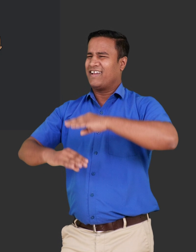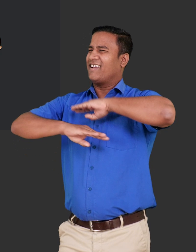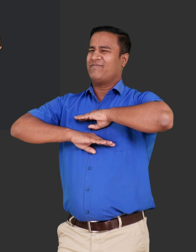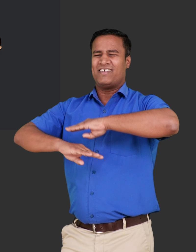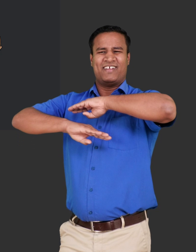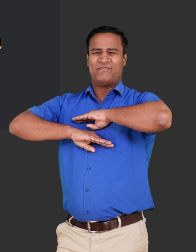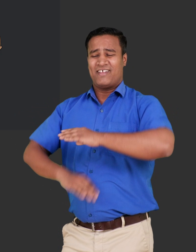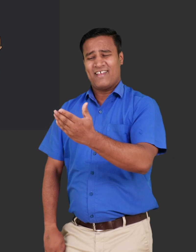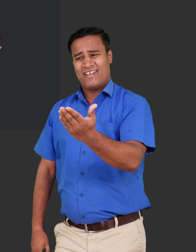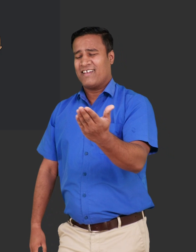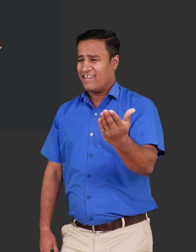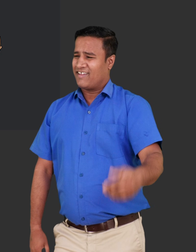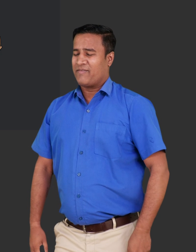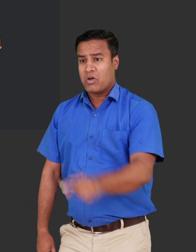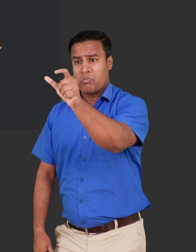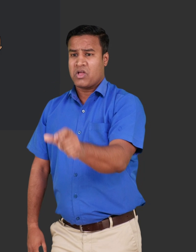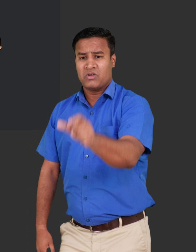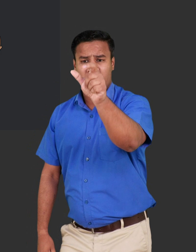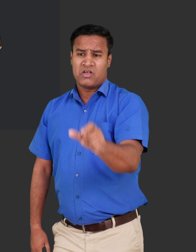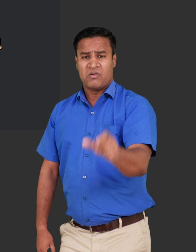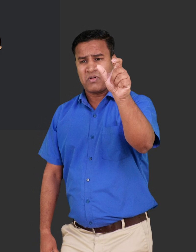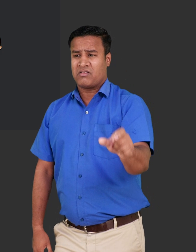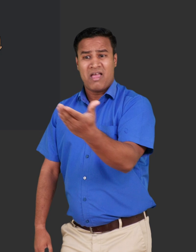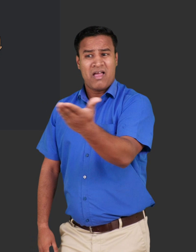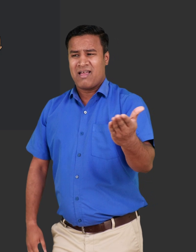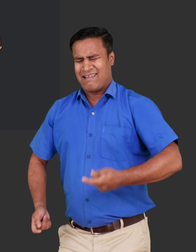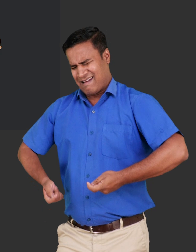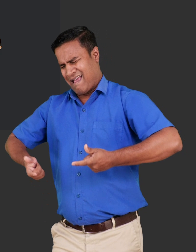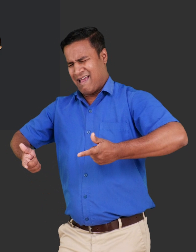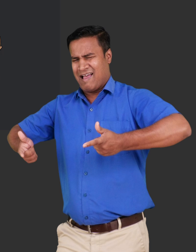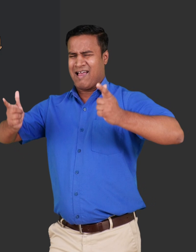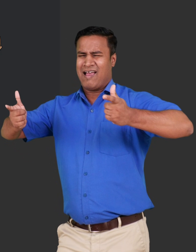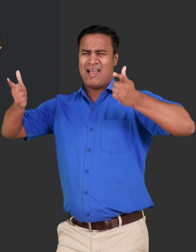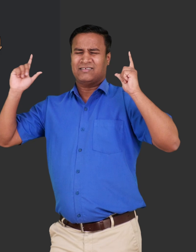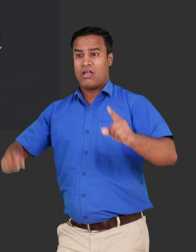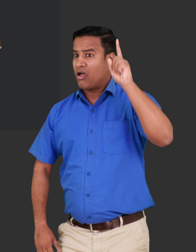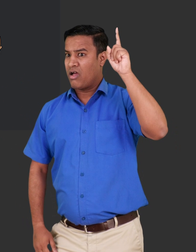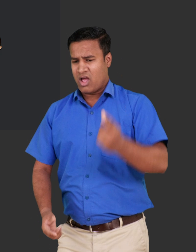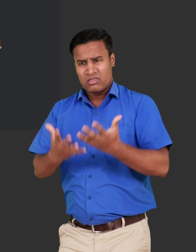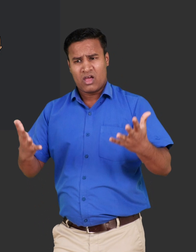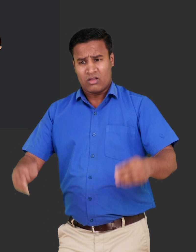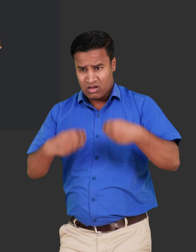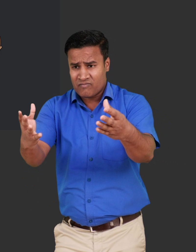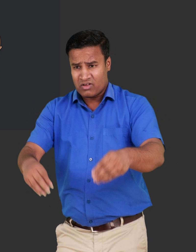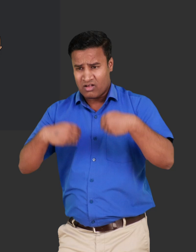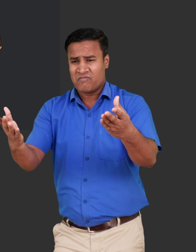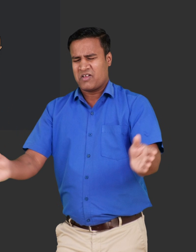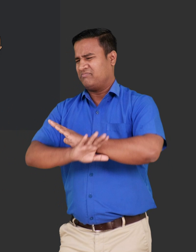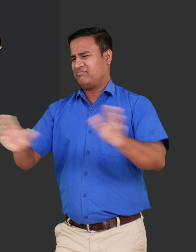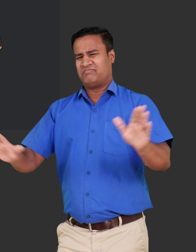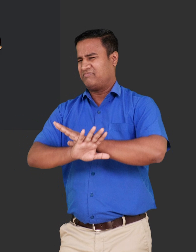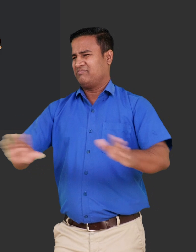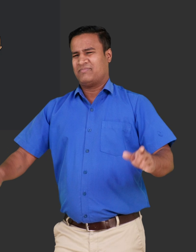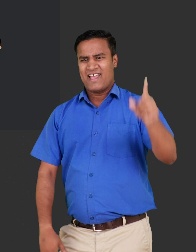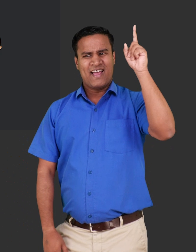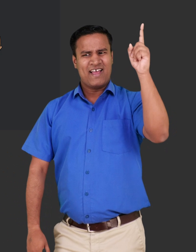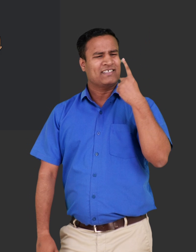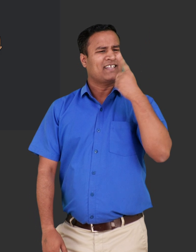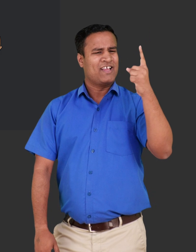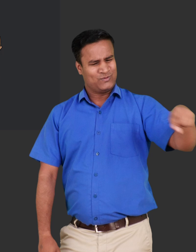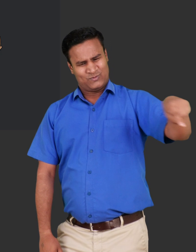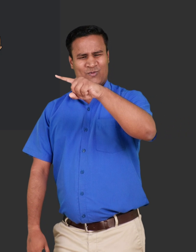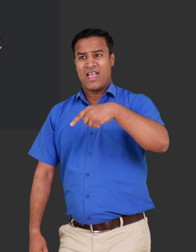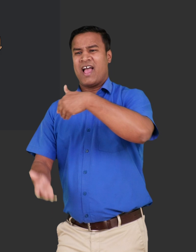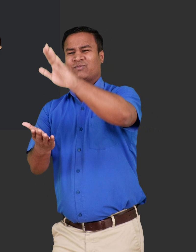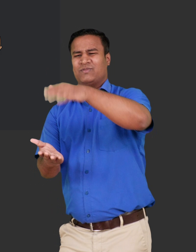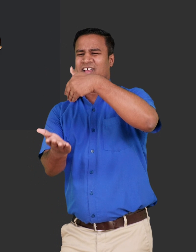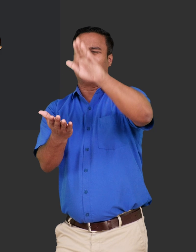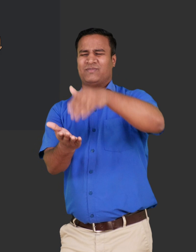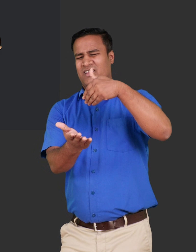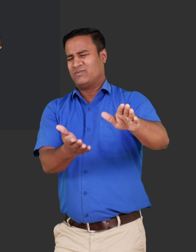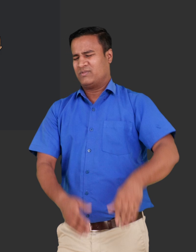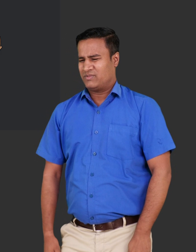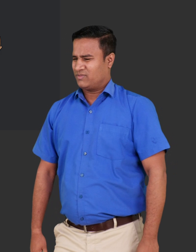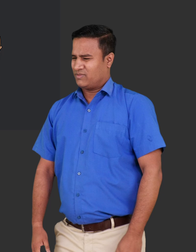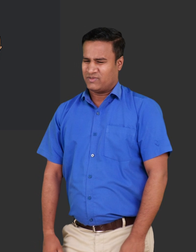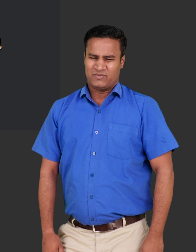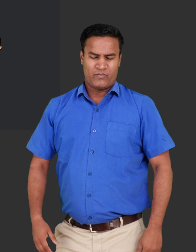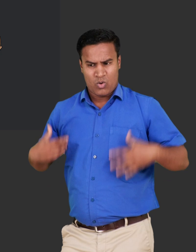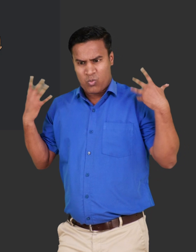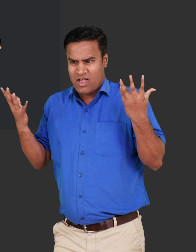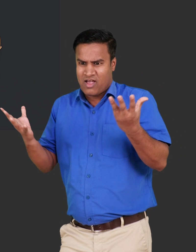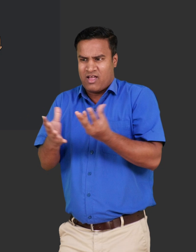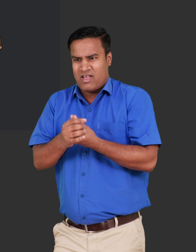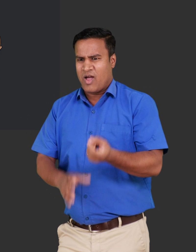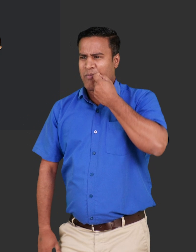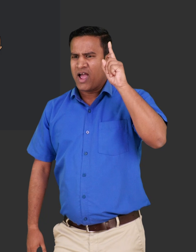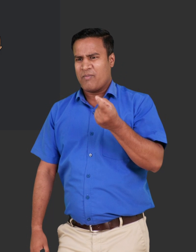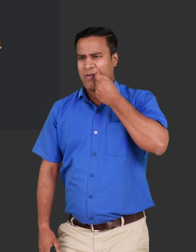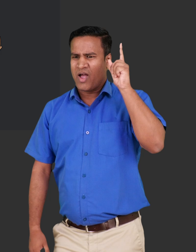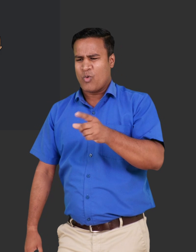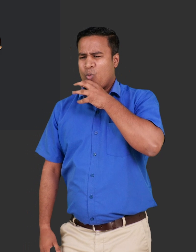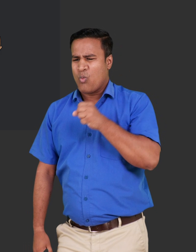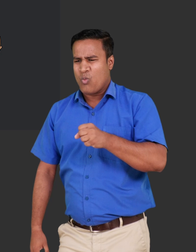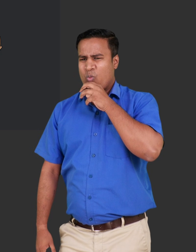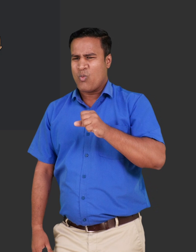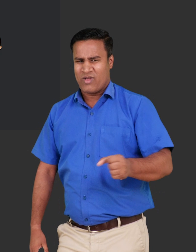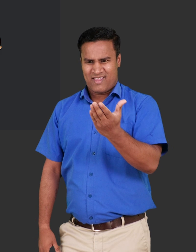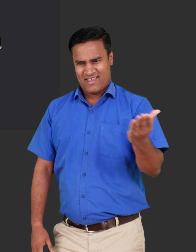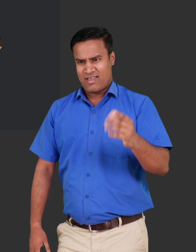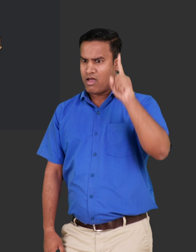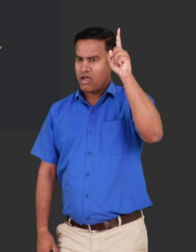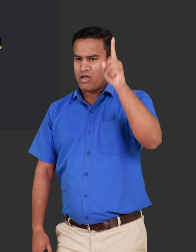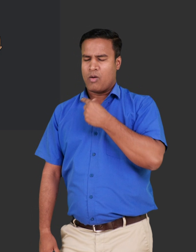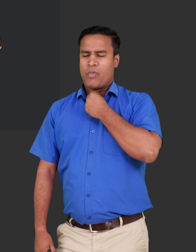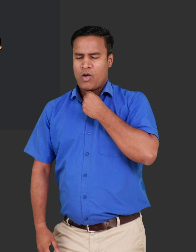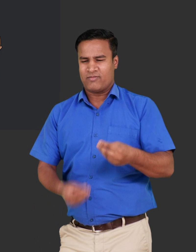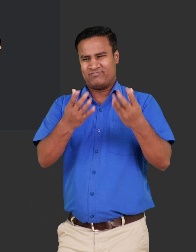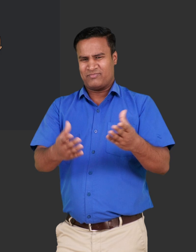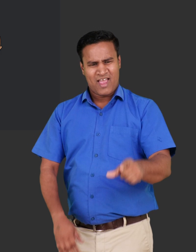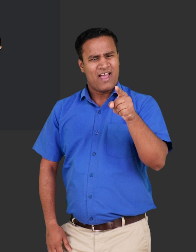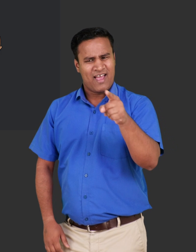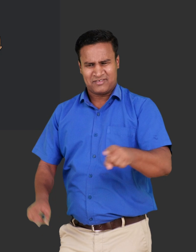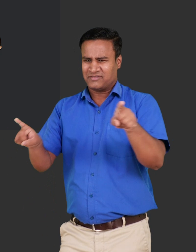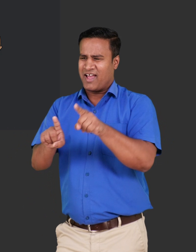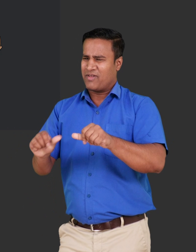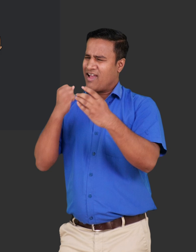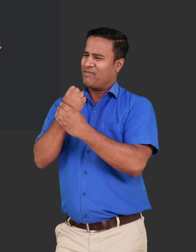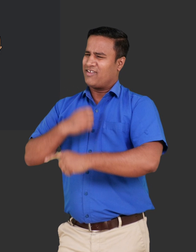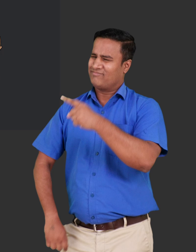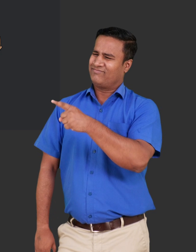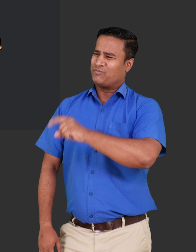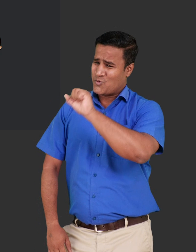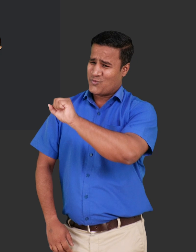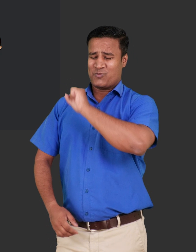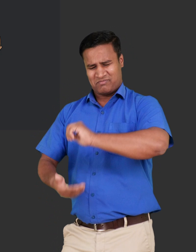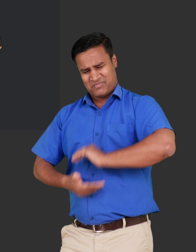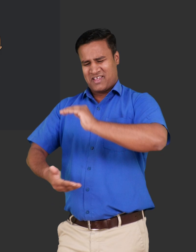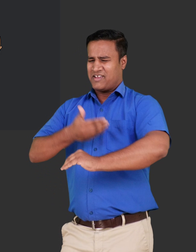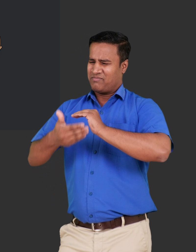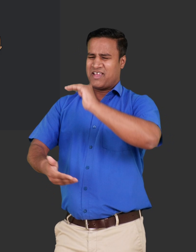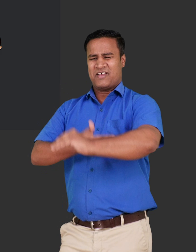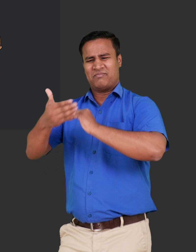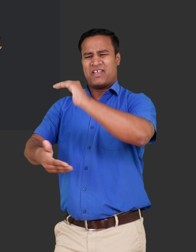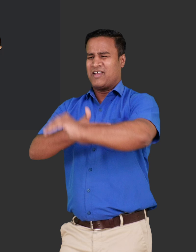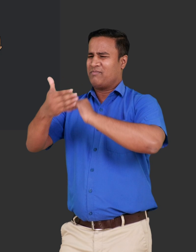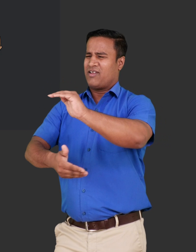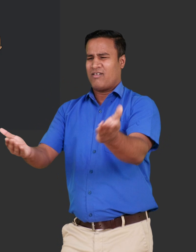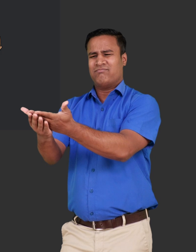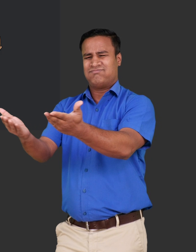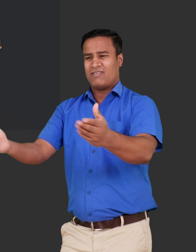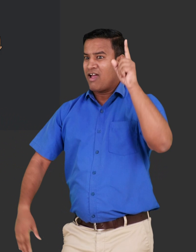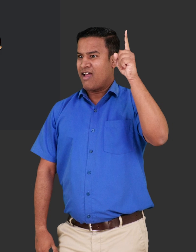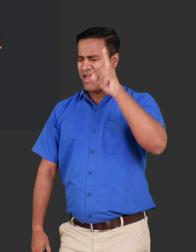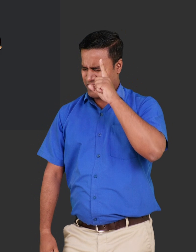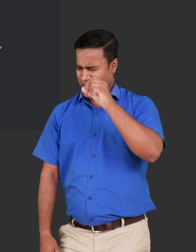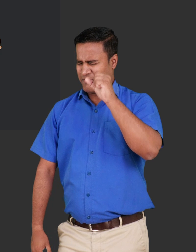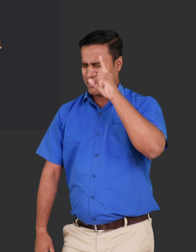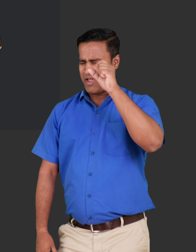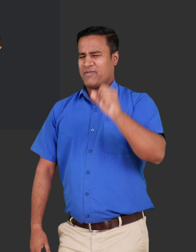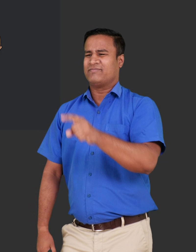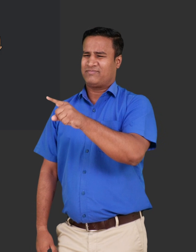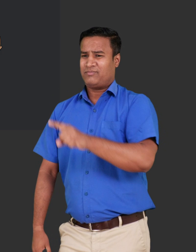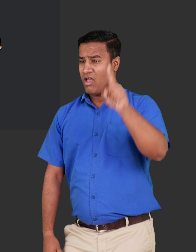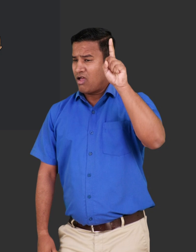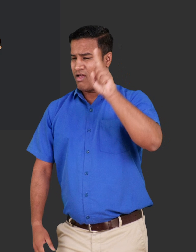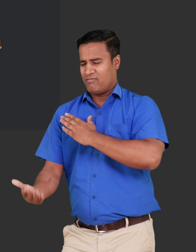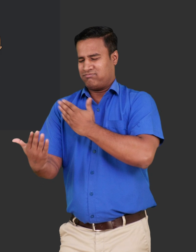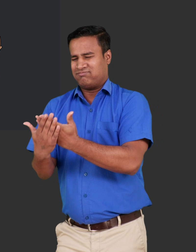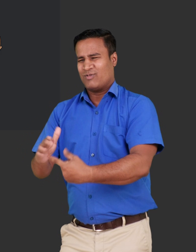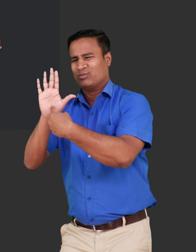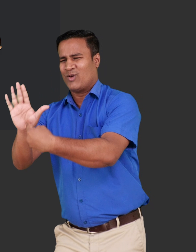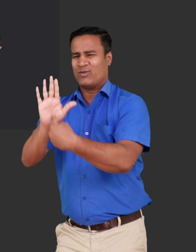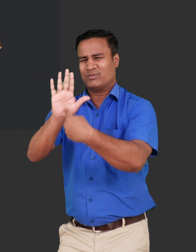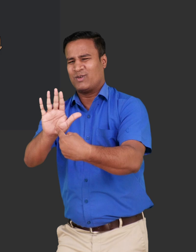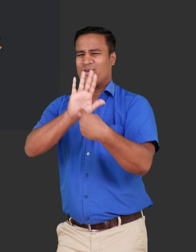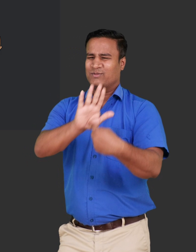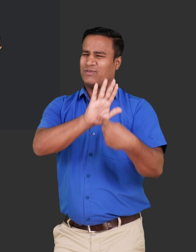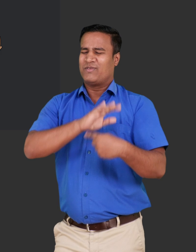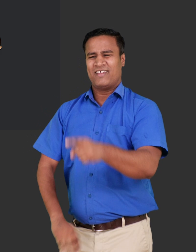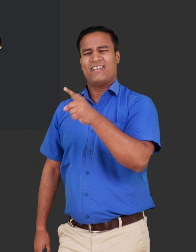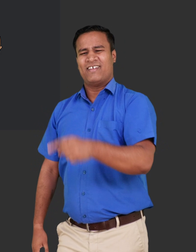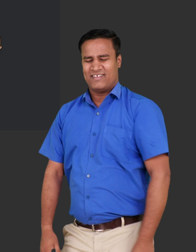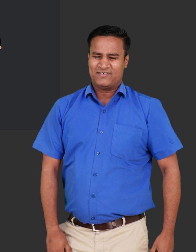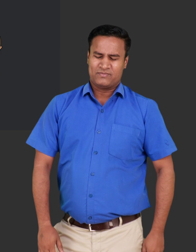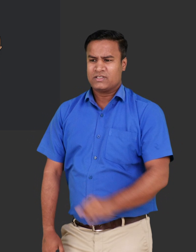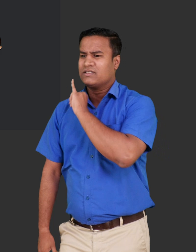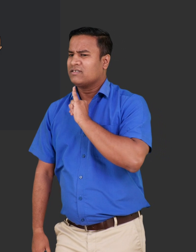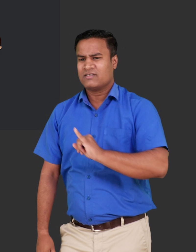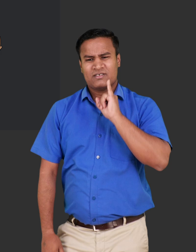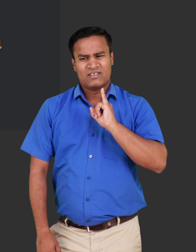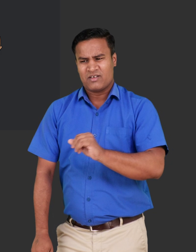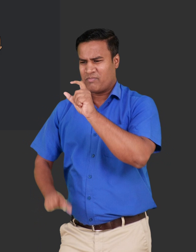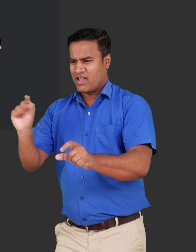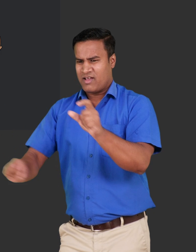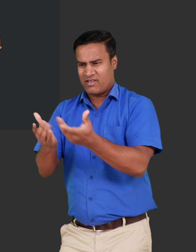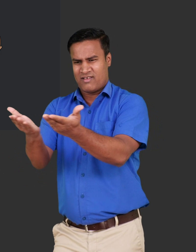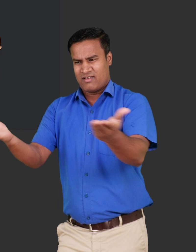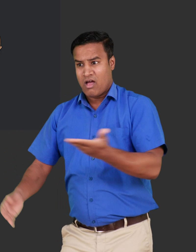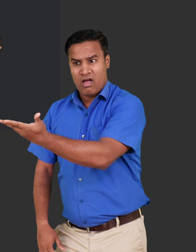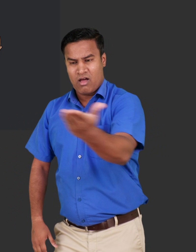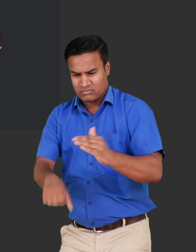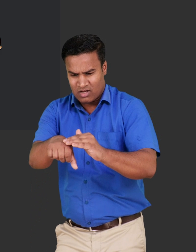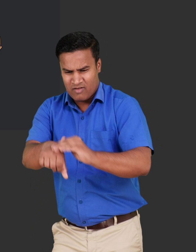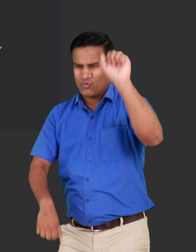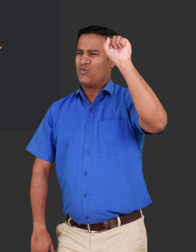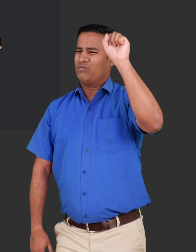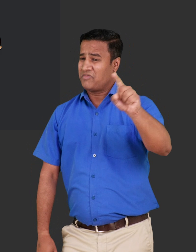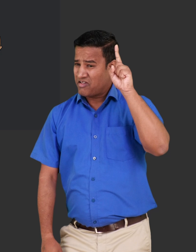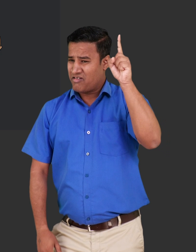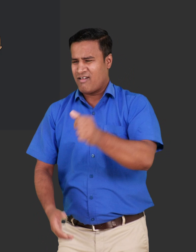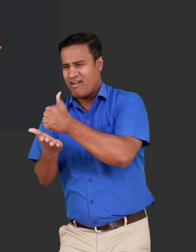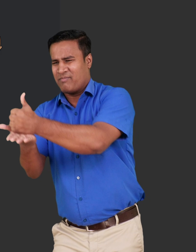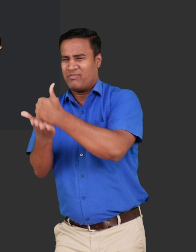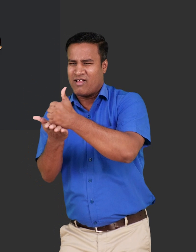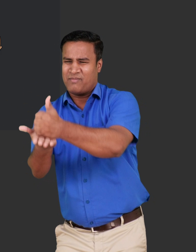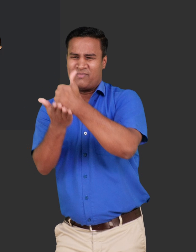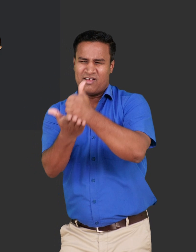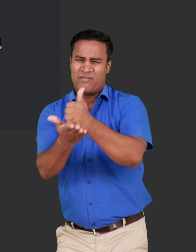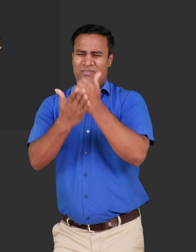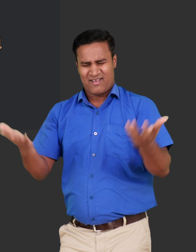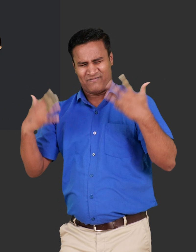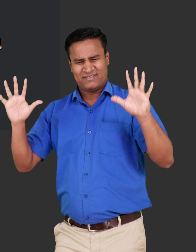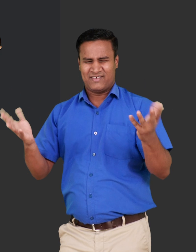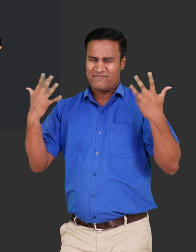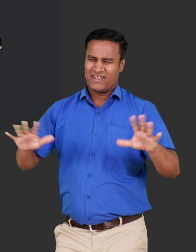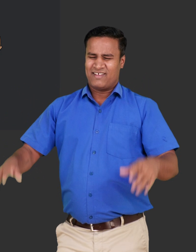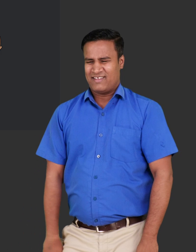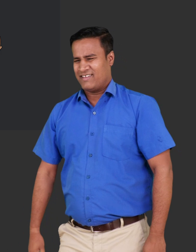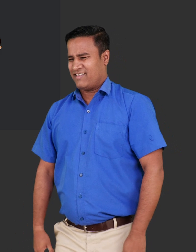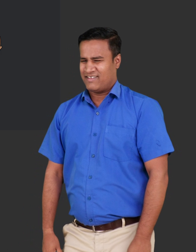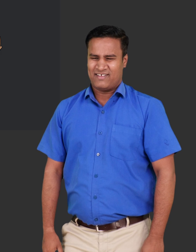He has helped His servant Israel, remembering to be merciful, as He promised to our fathers, to Abraham and his descendants forever.”